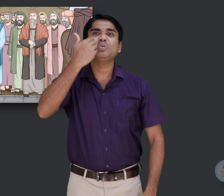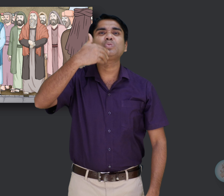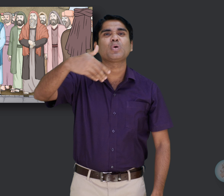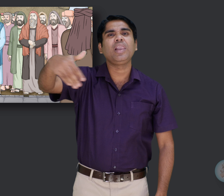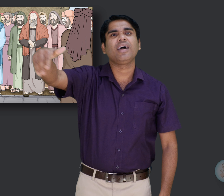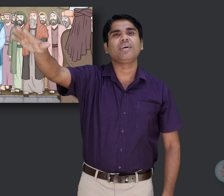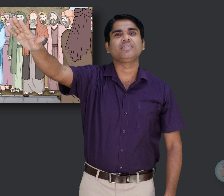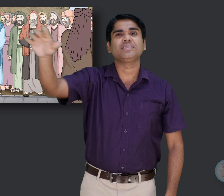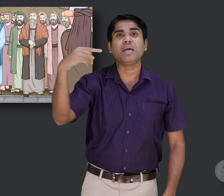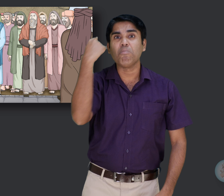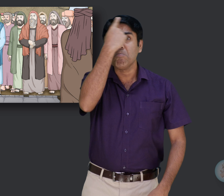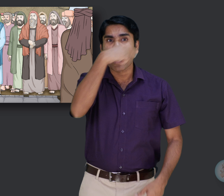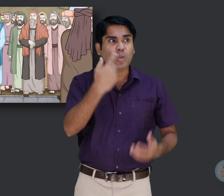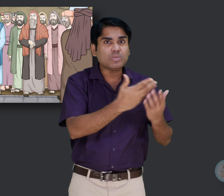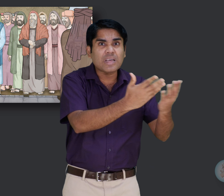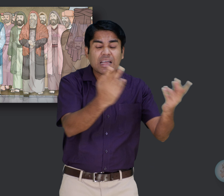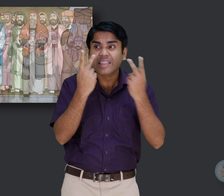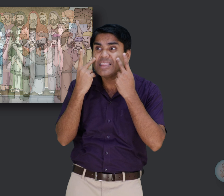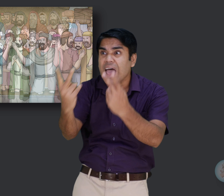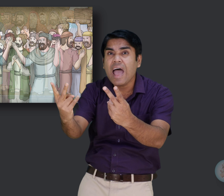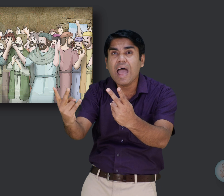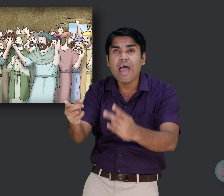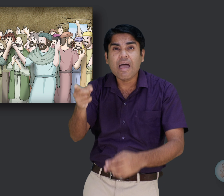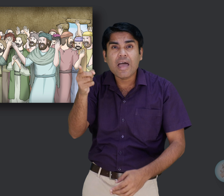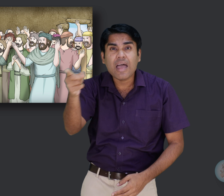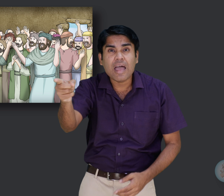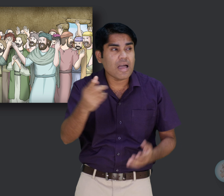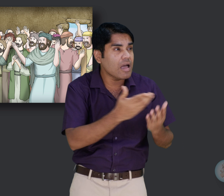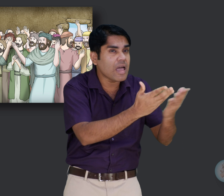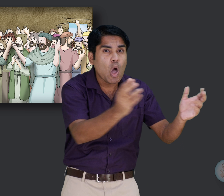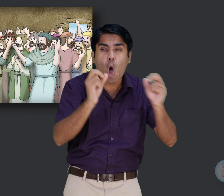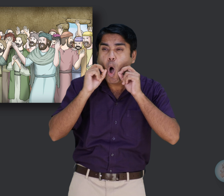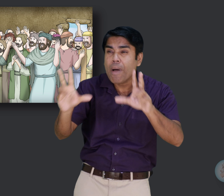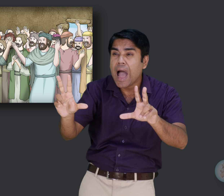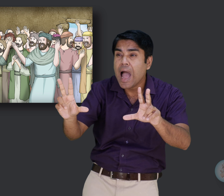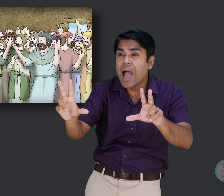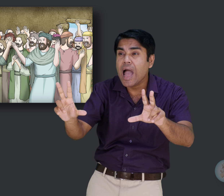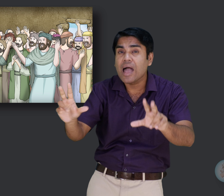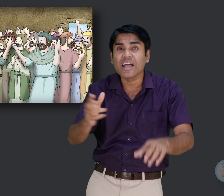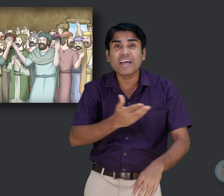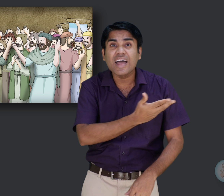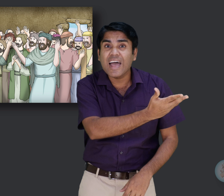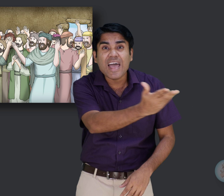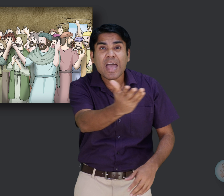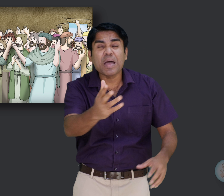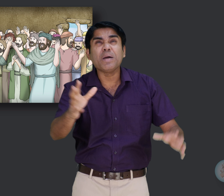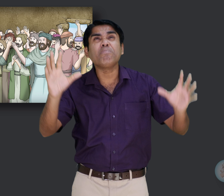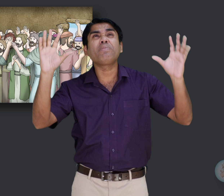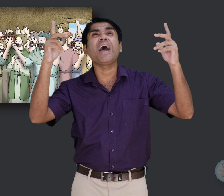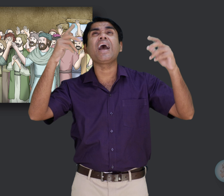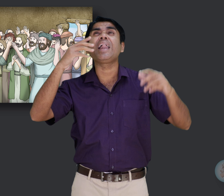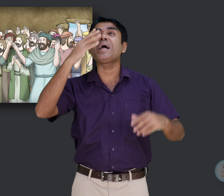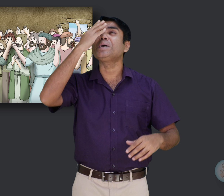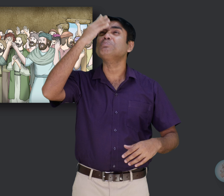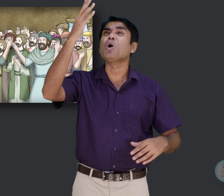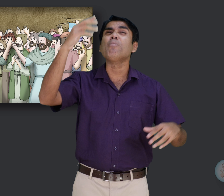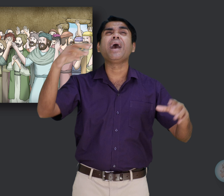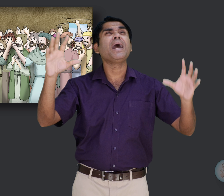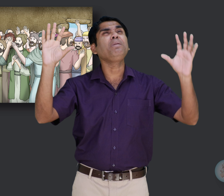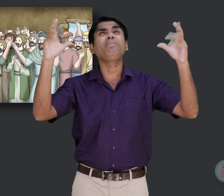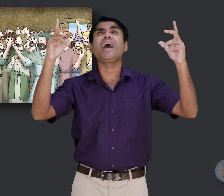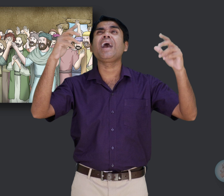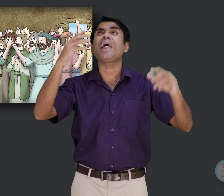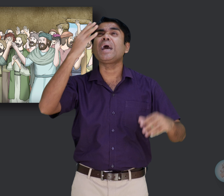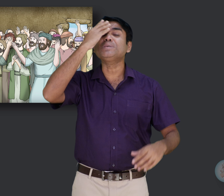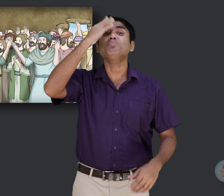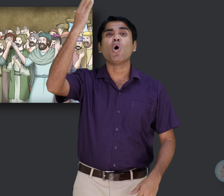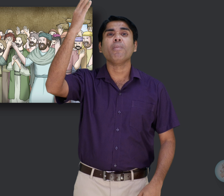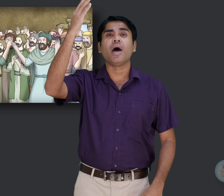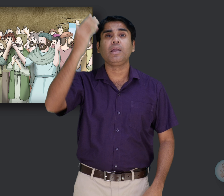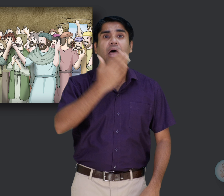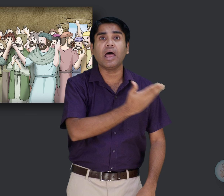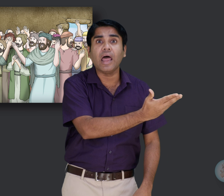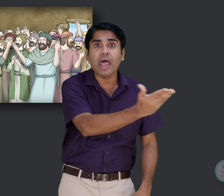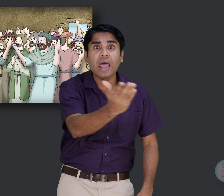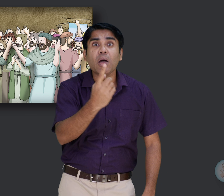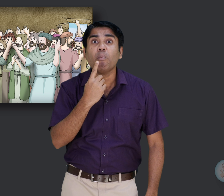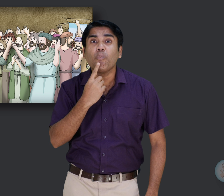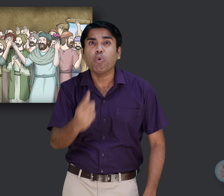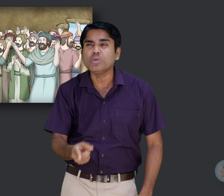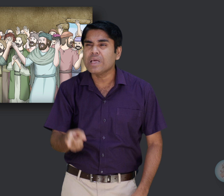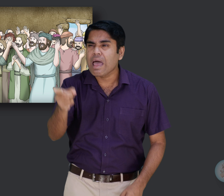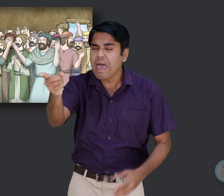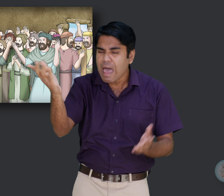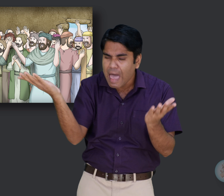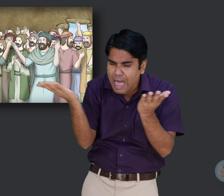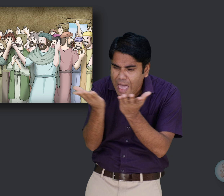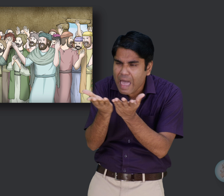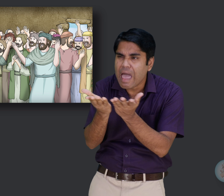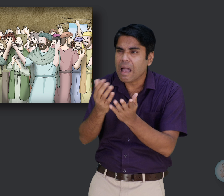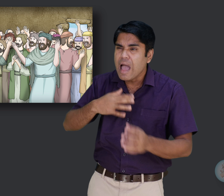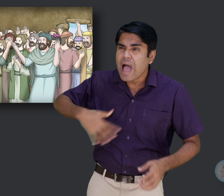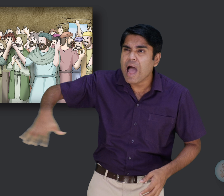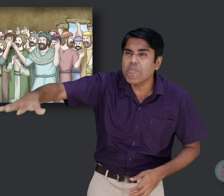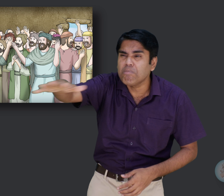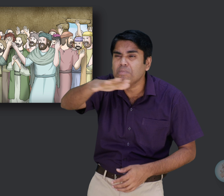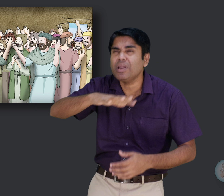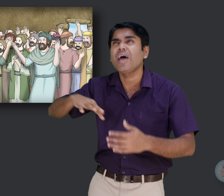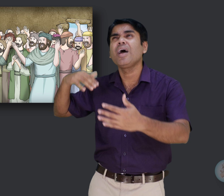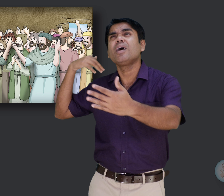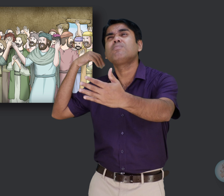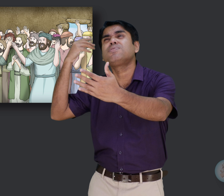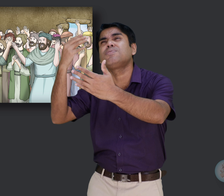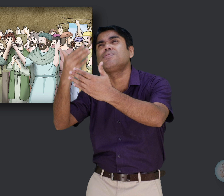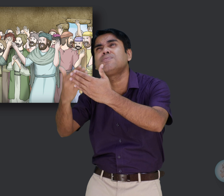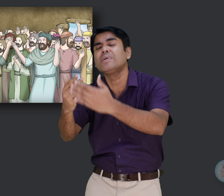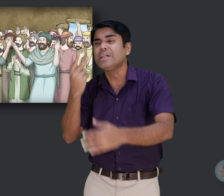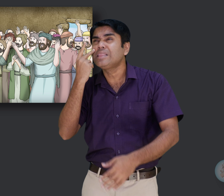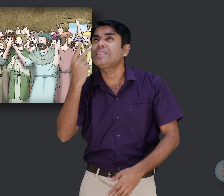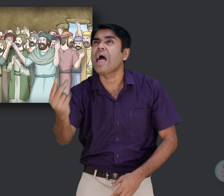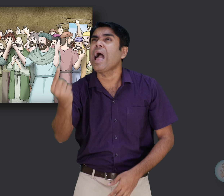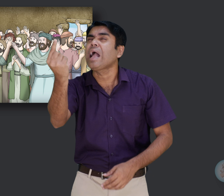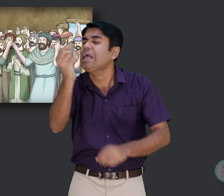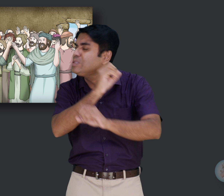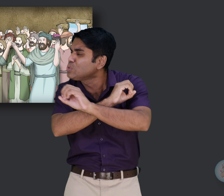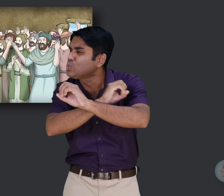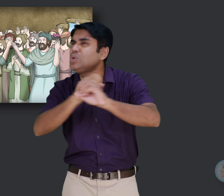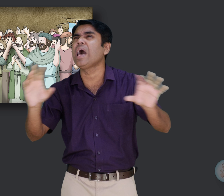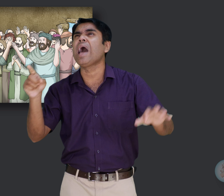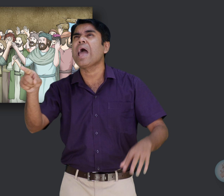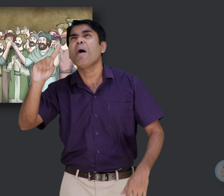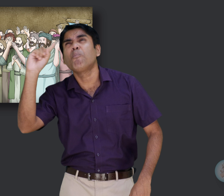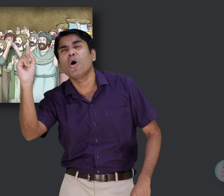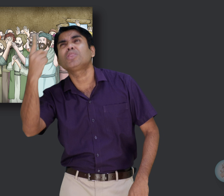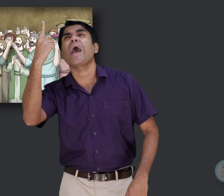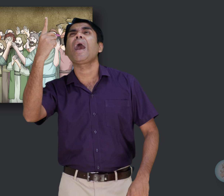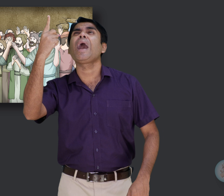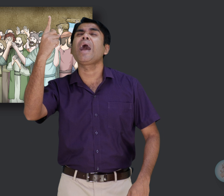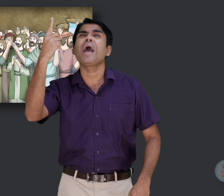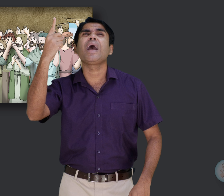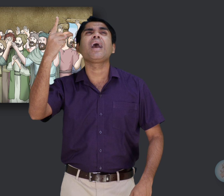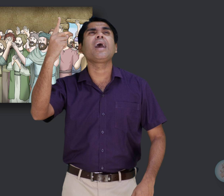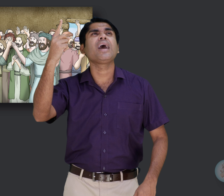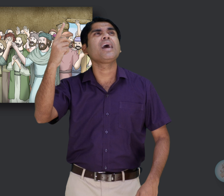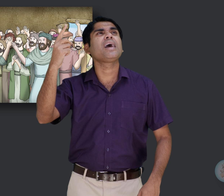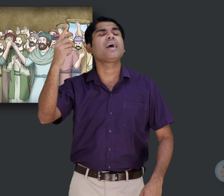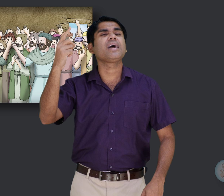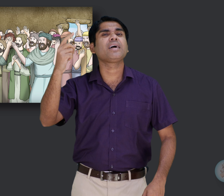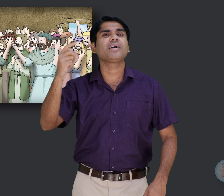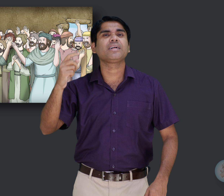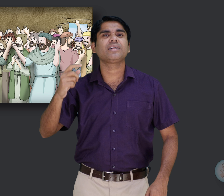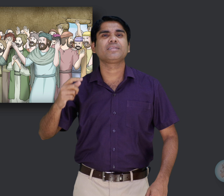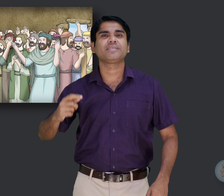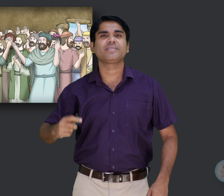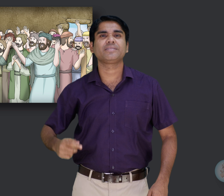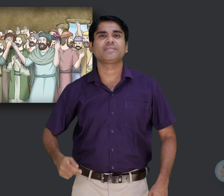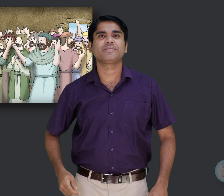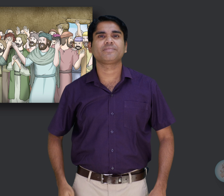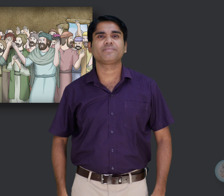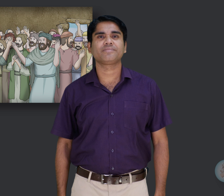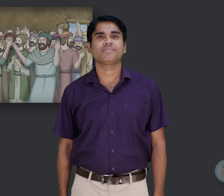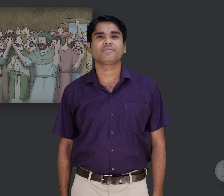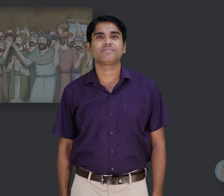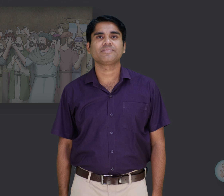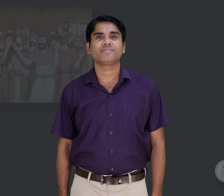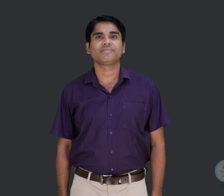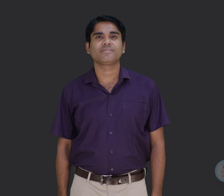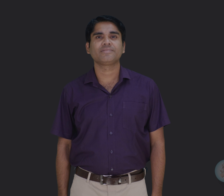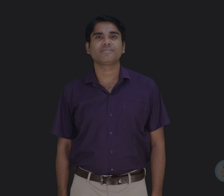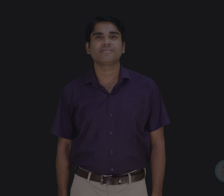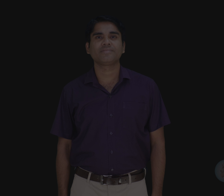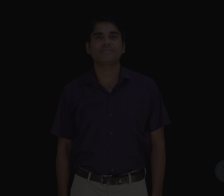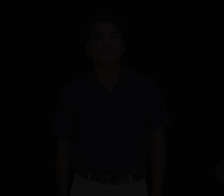As a result, they were all astounded and glorified God, saying, “We have never seen anything like this!”